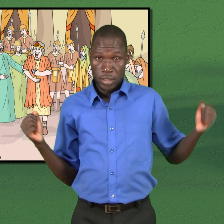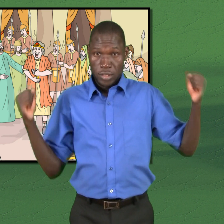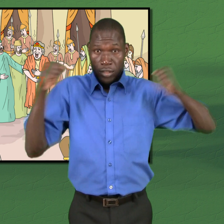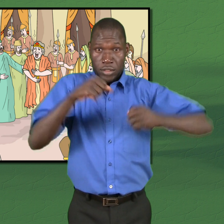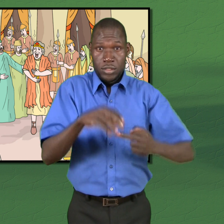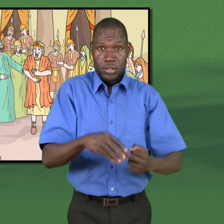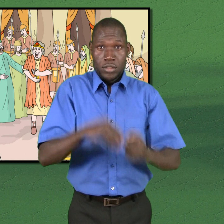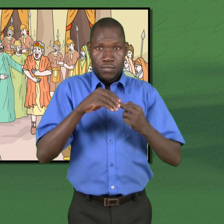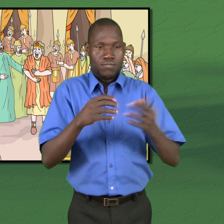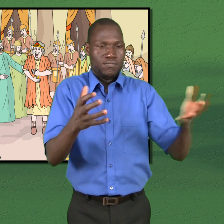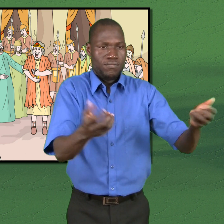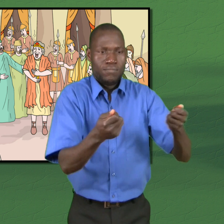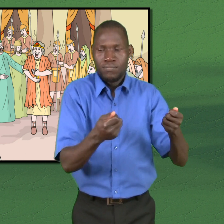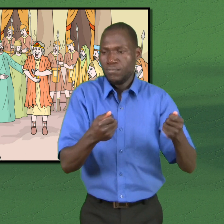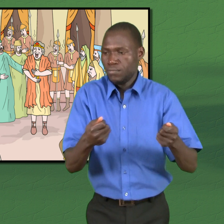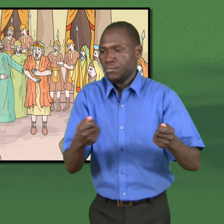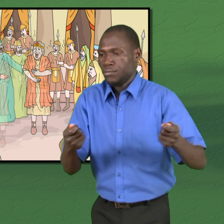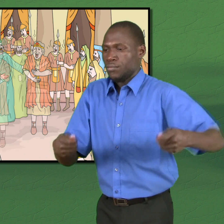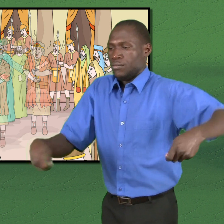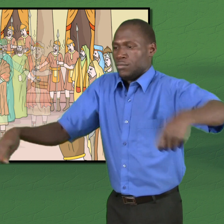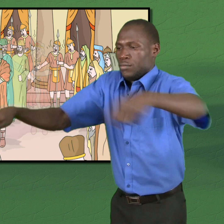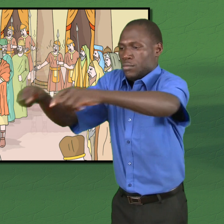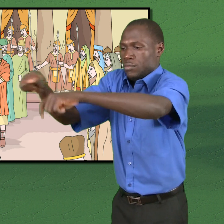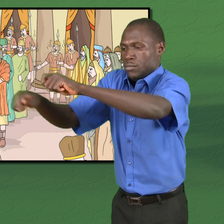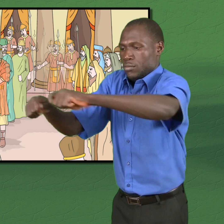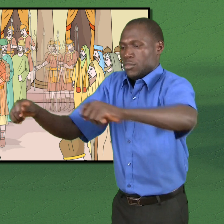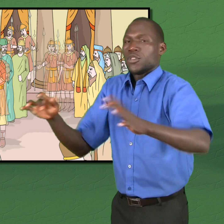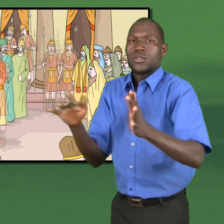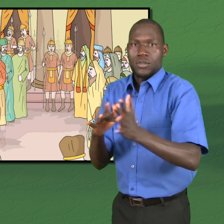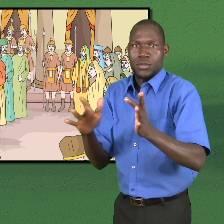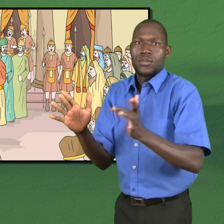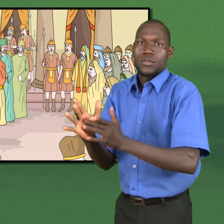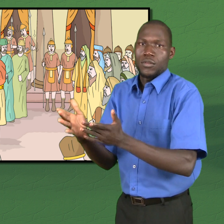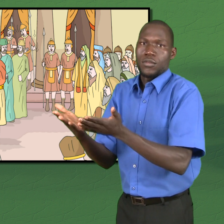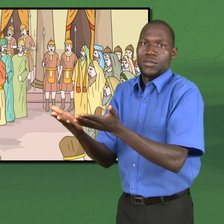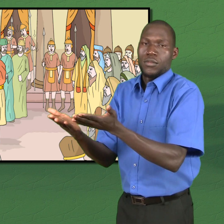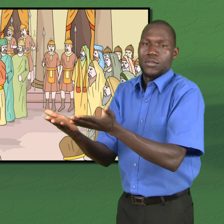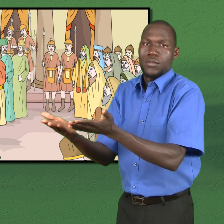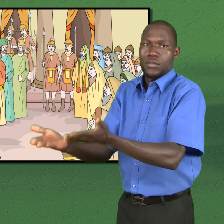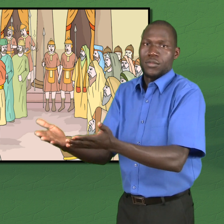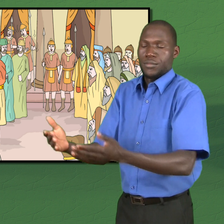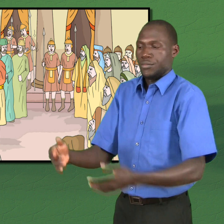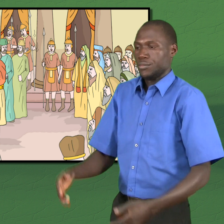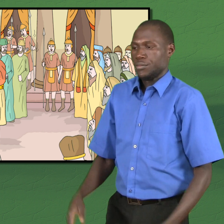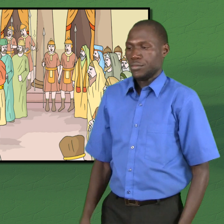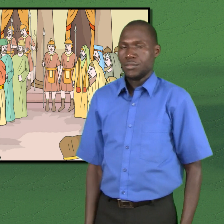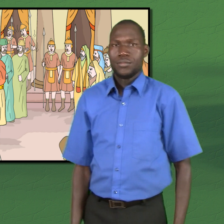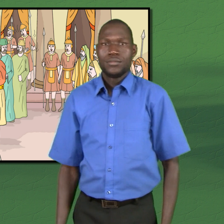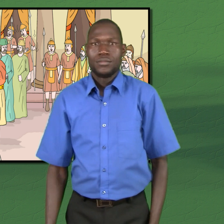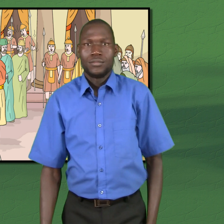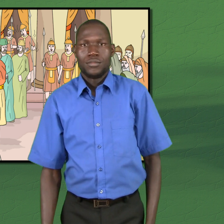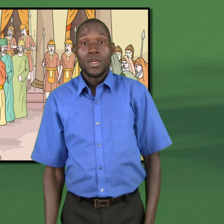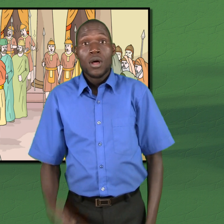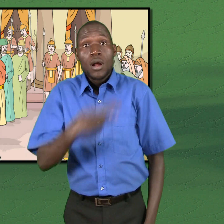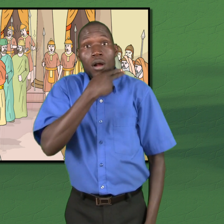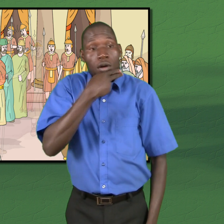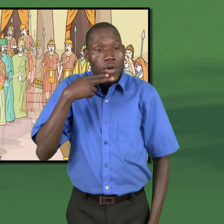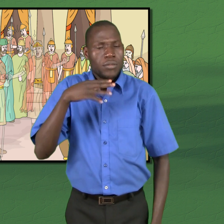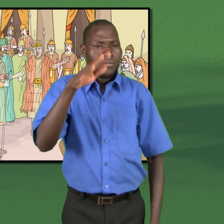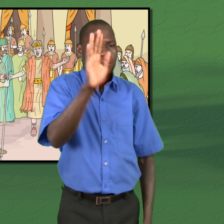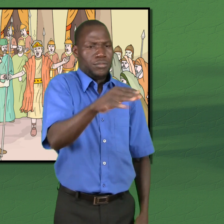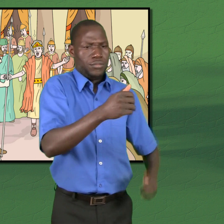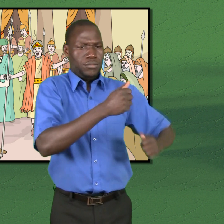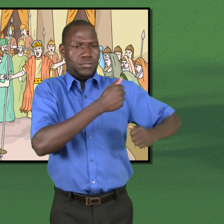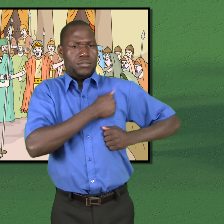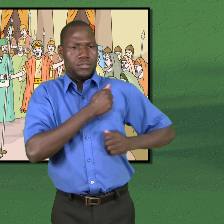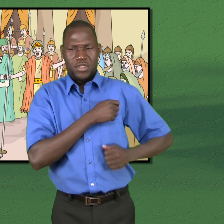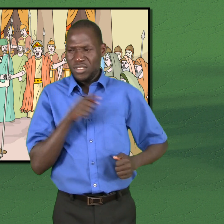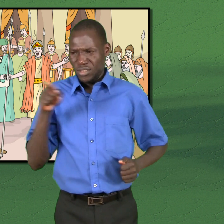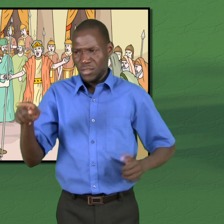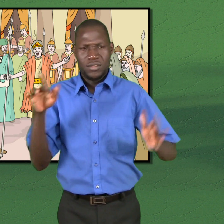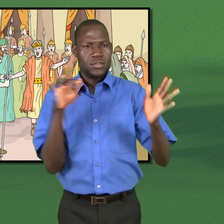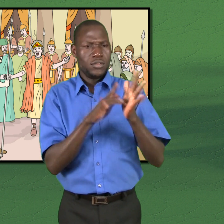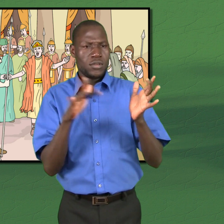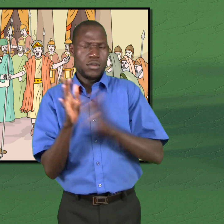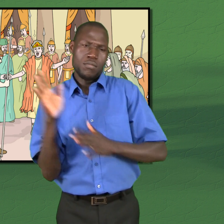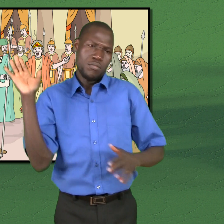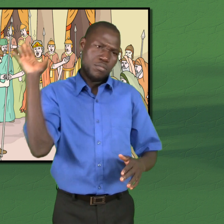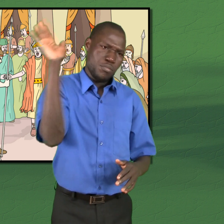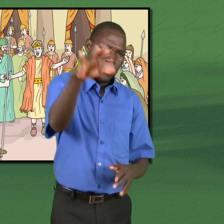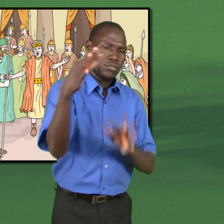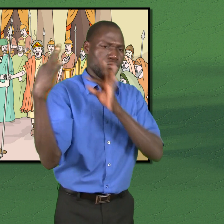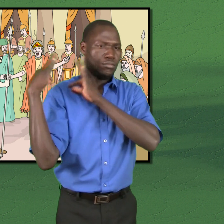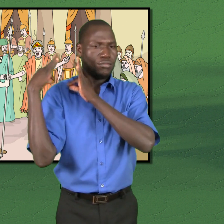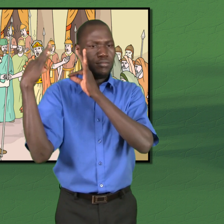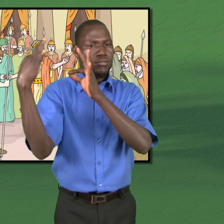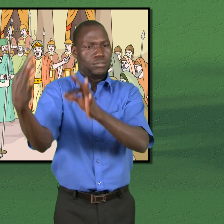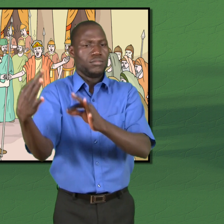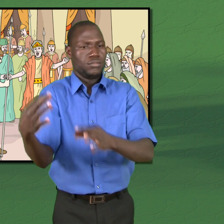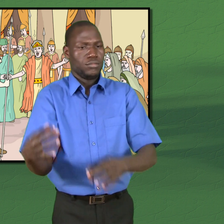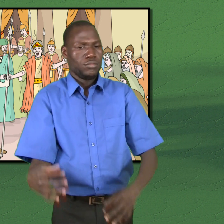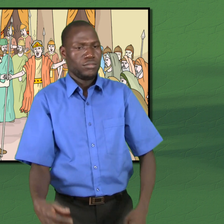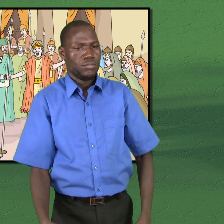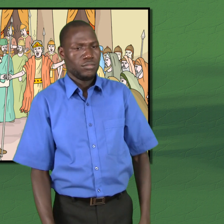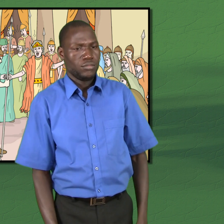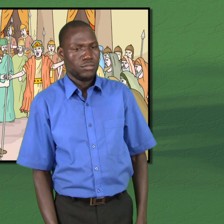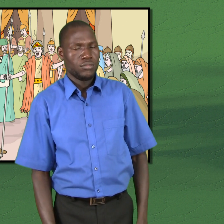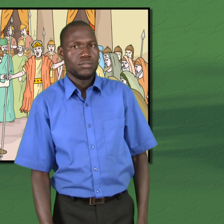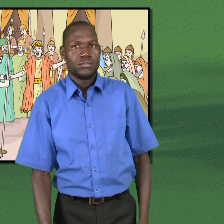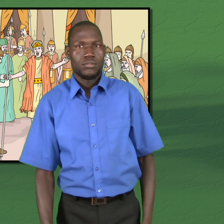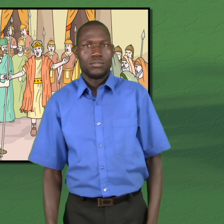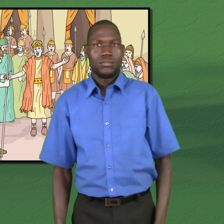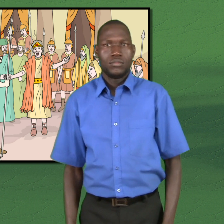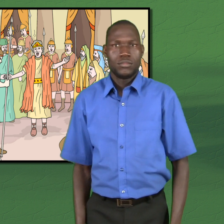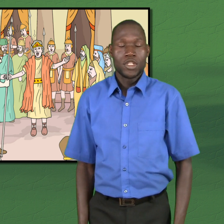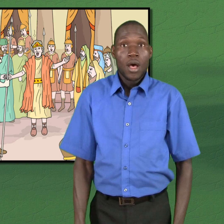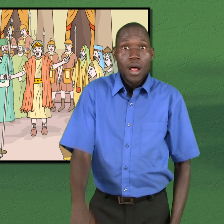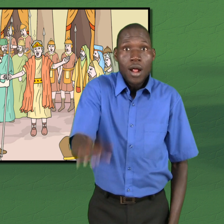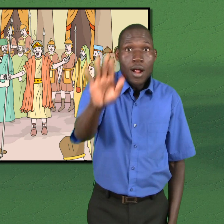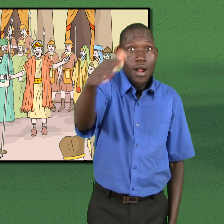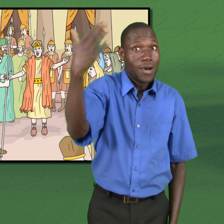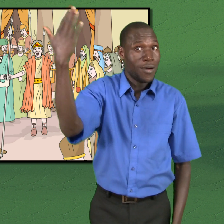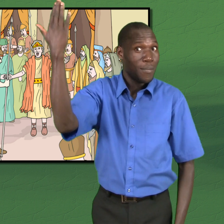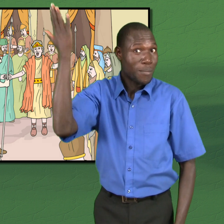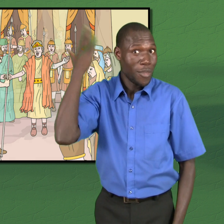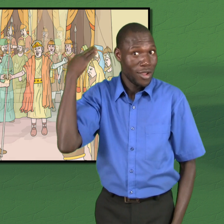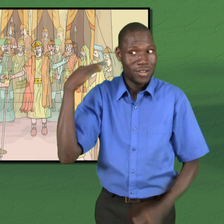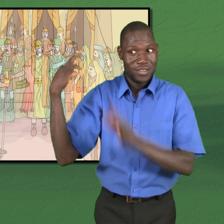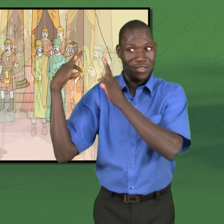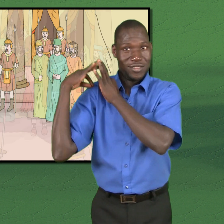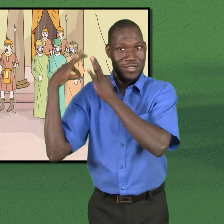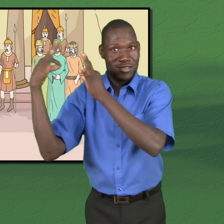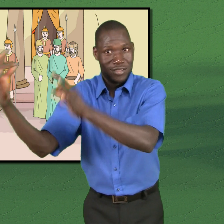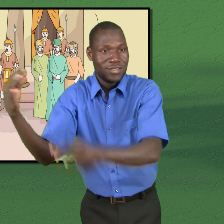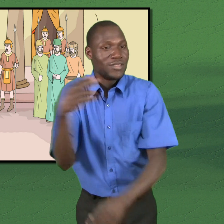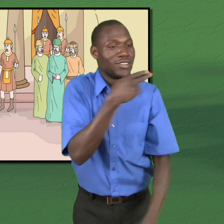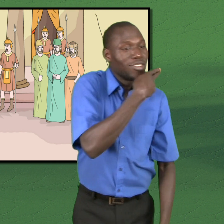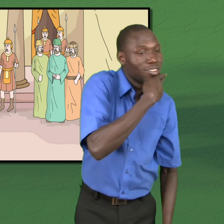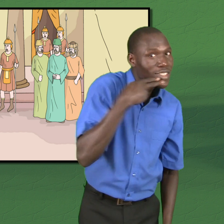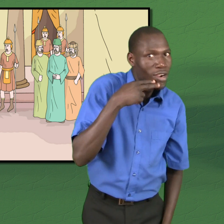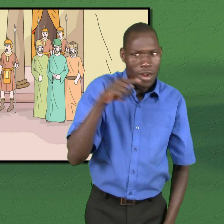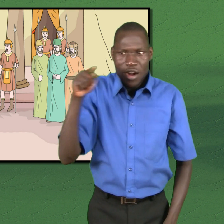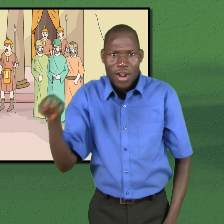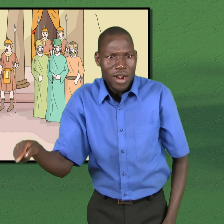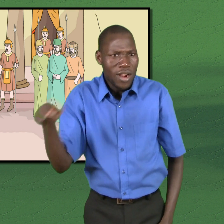Dressing Him in a fine robe, they sent Him back to Pilate.